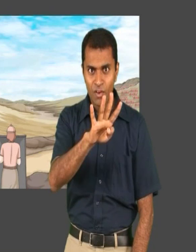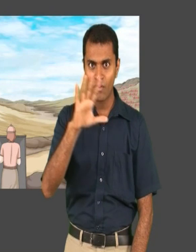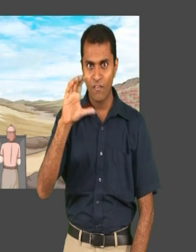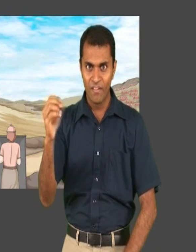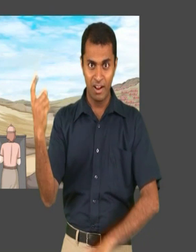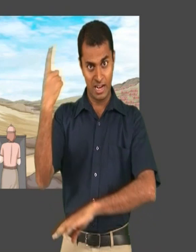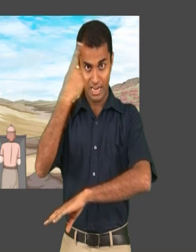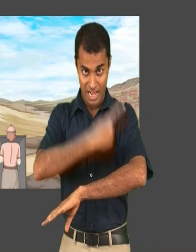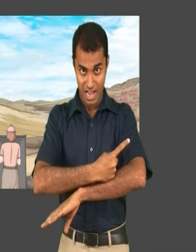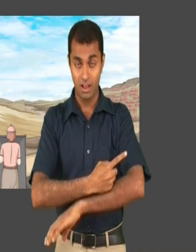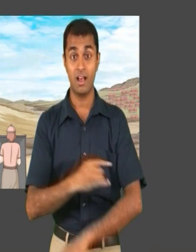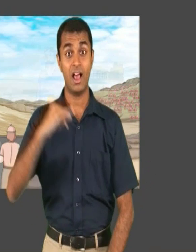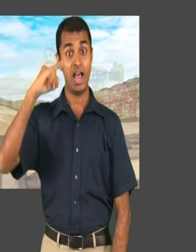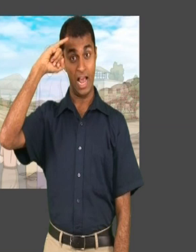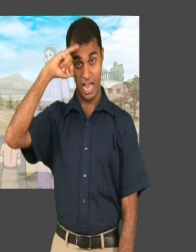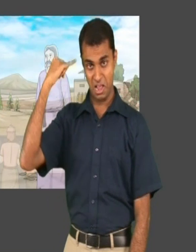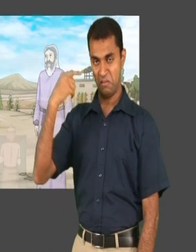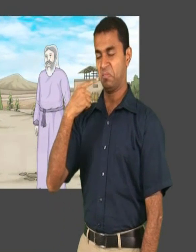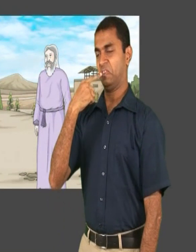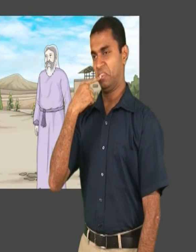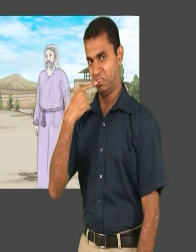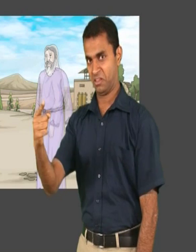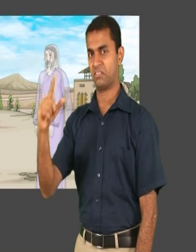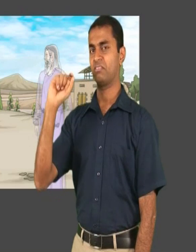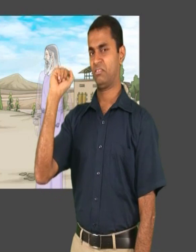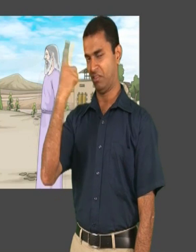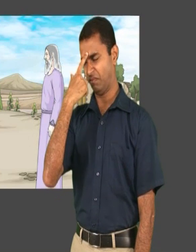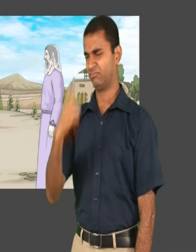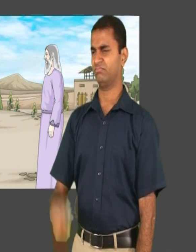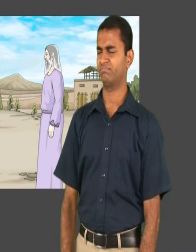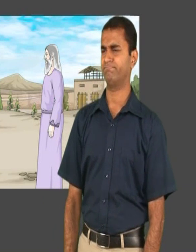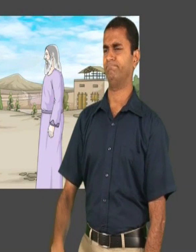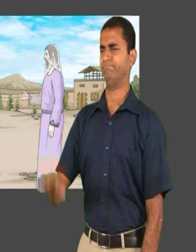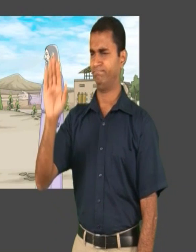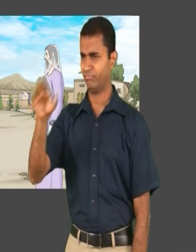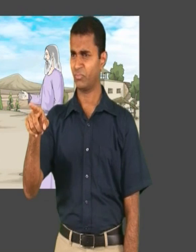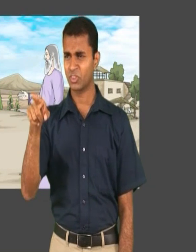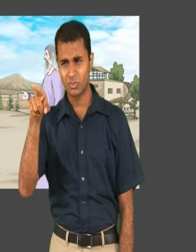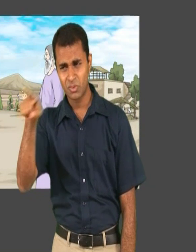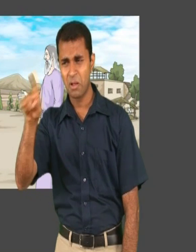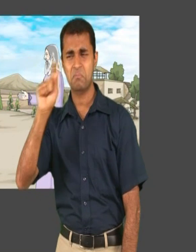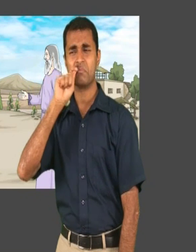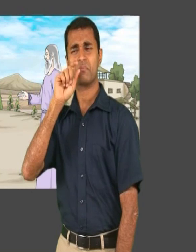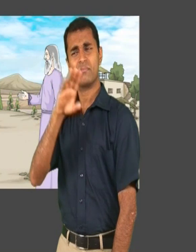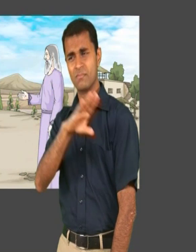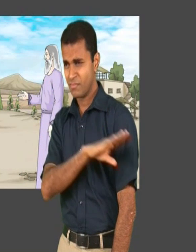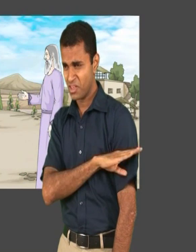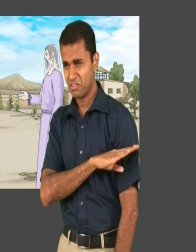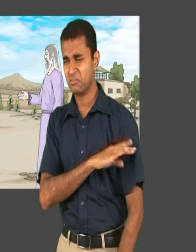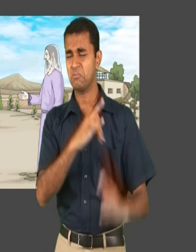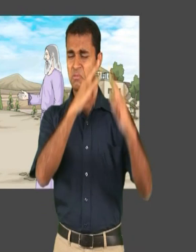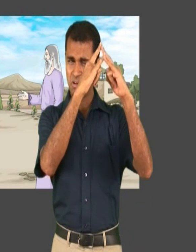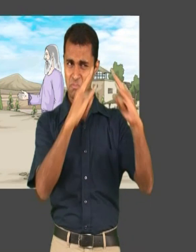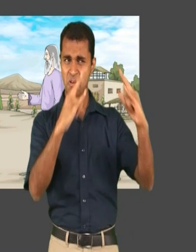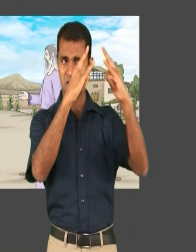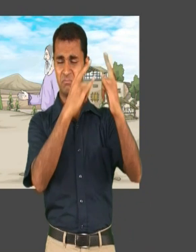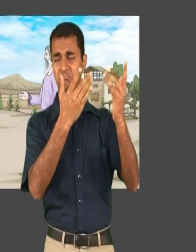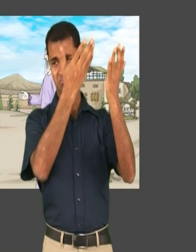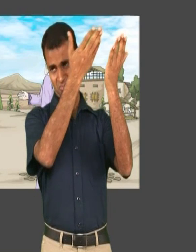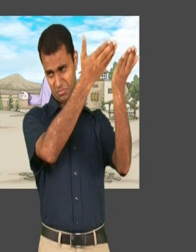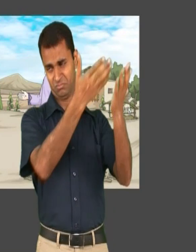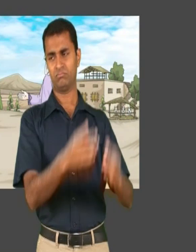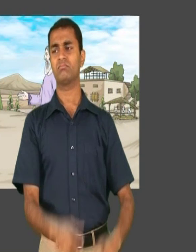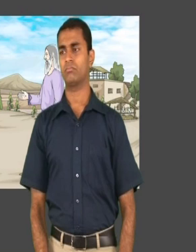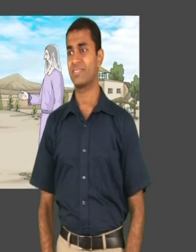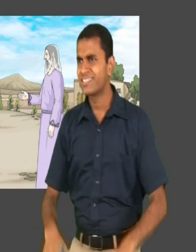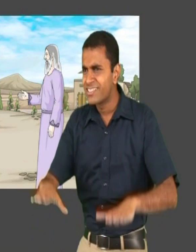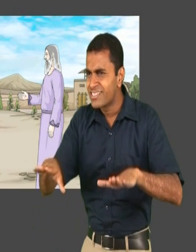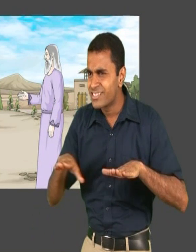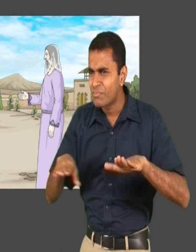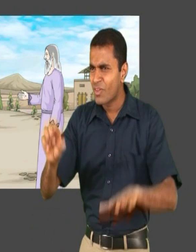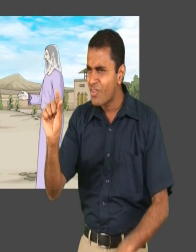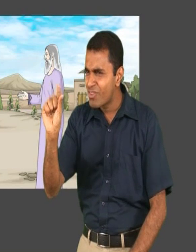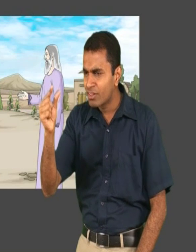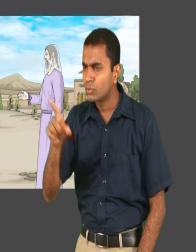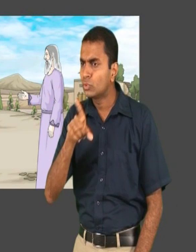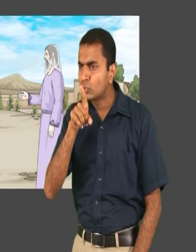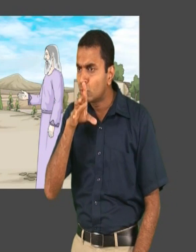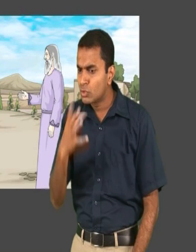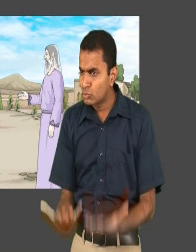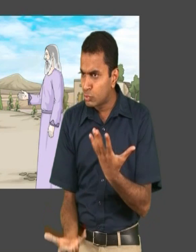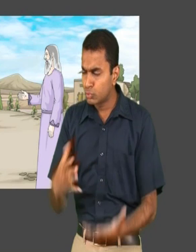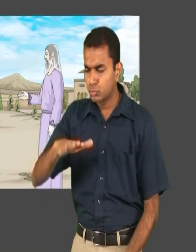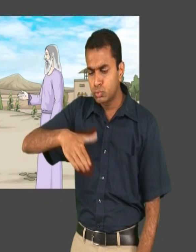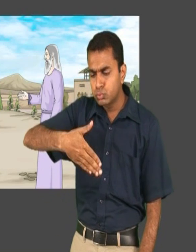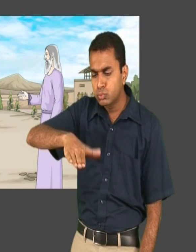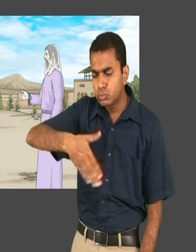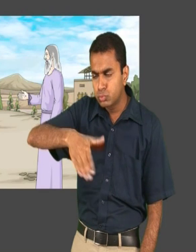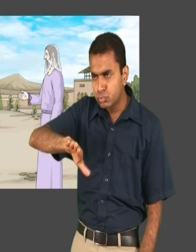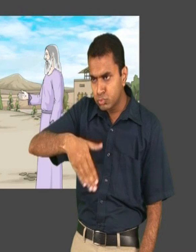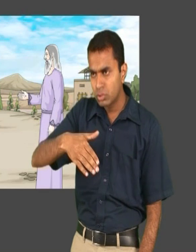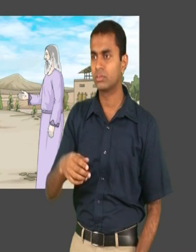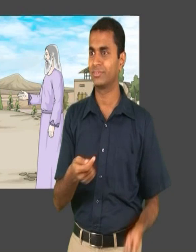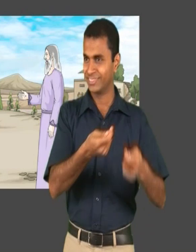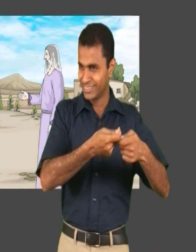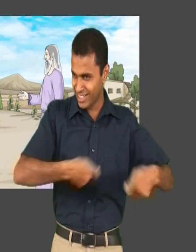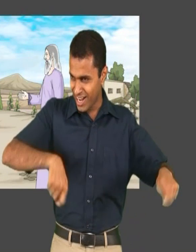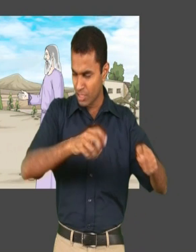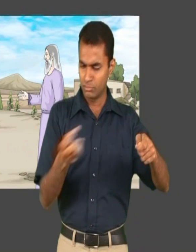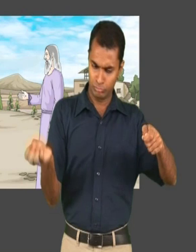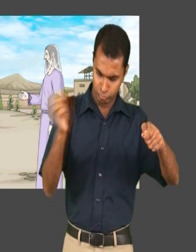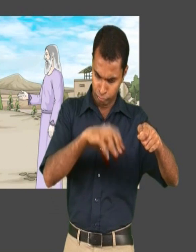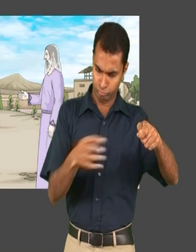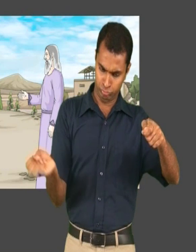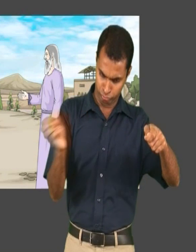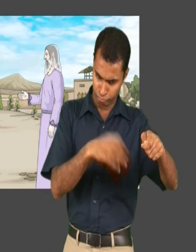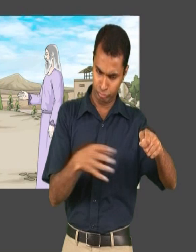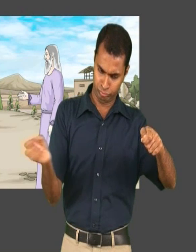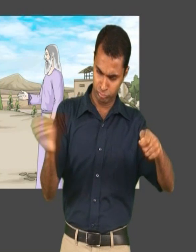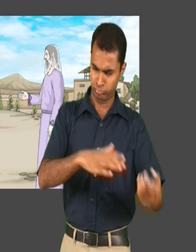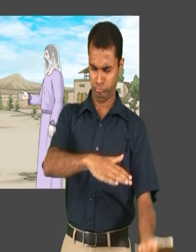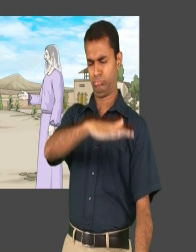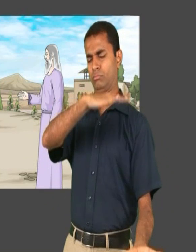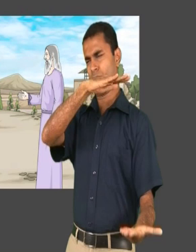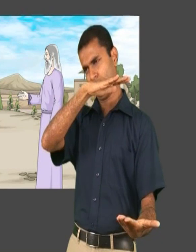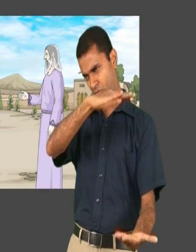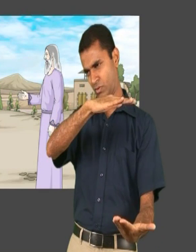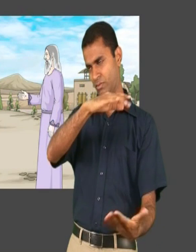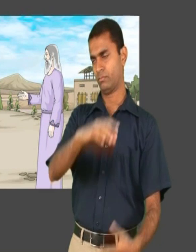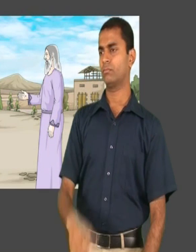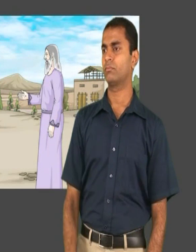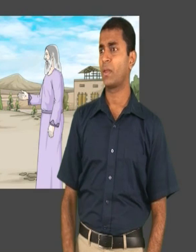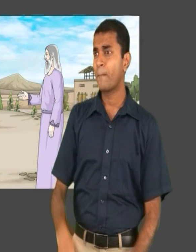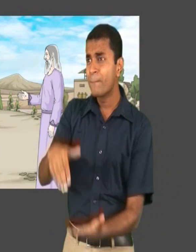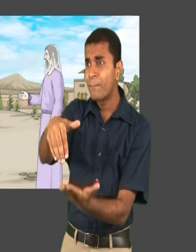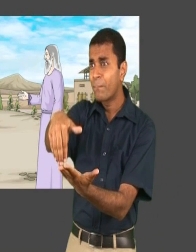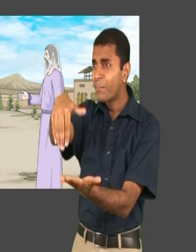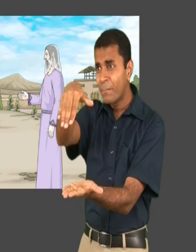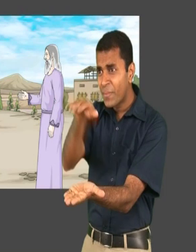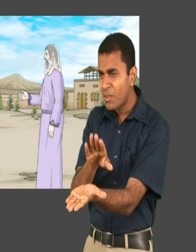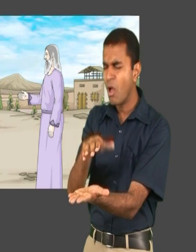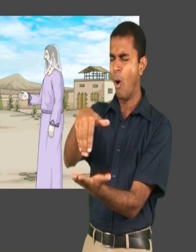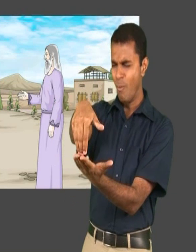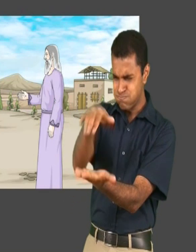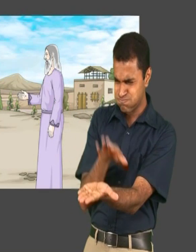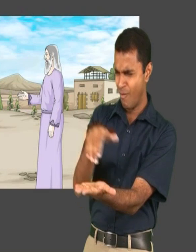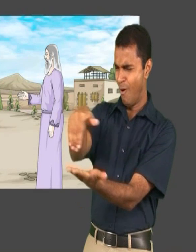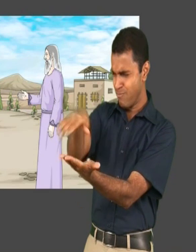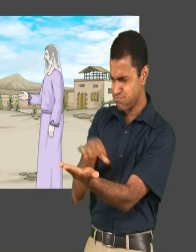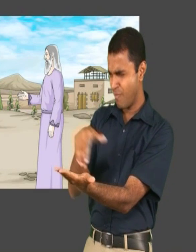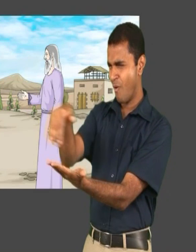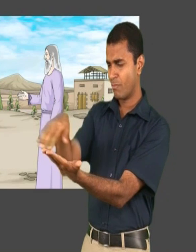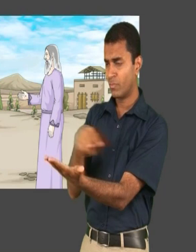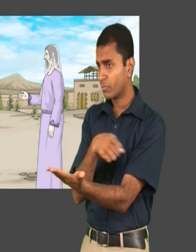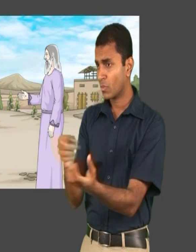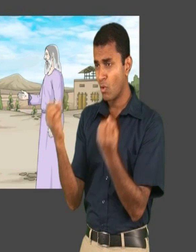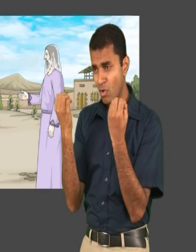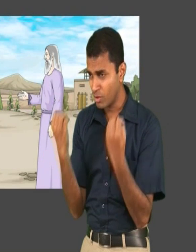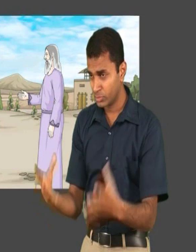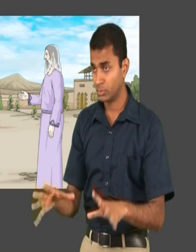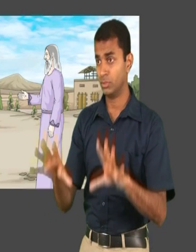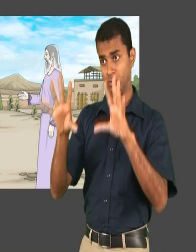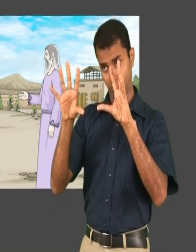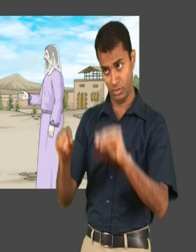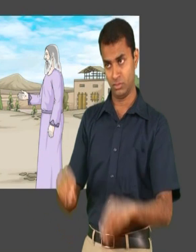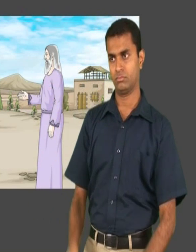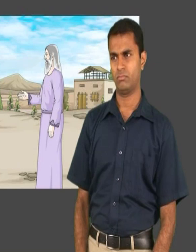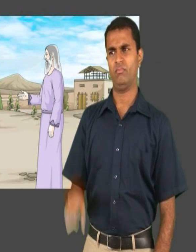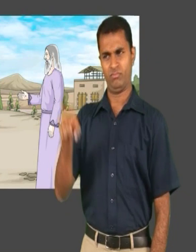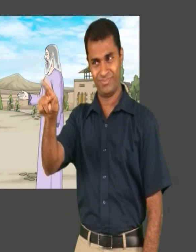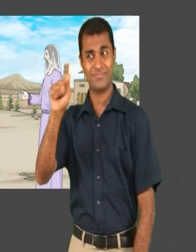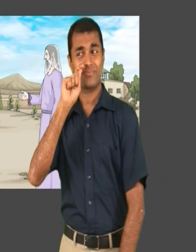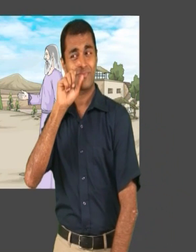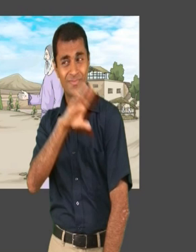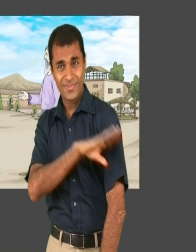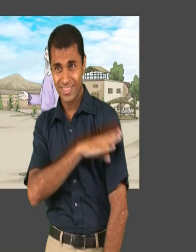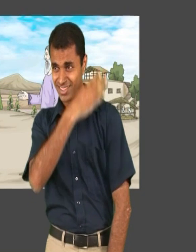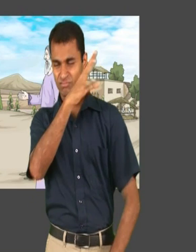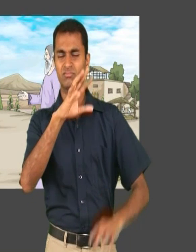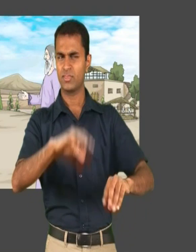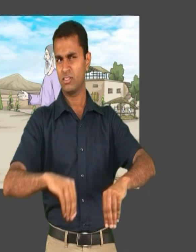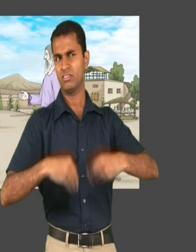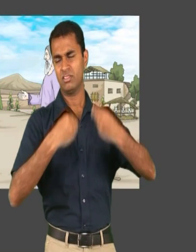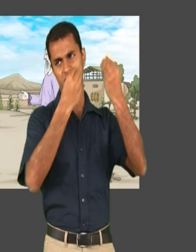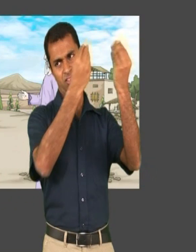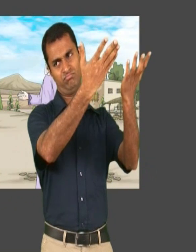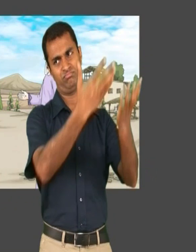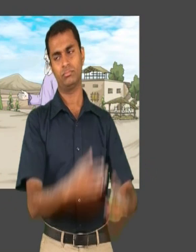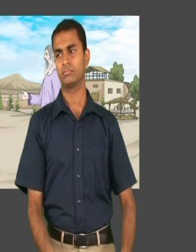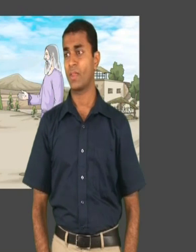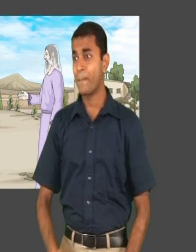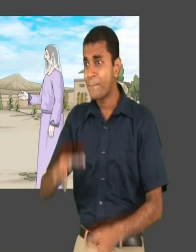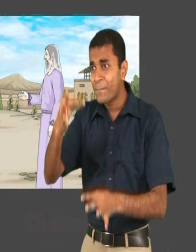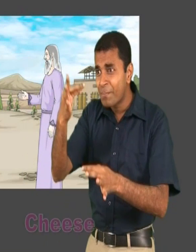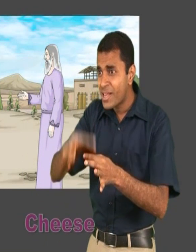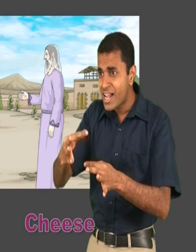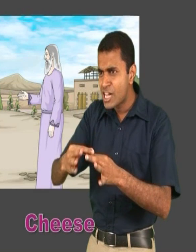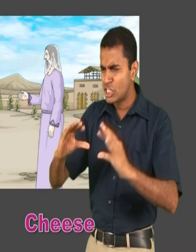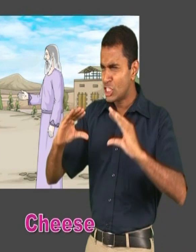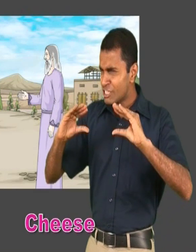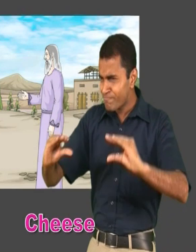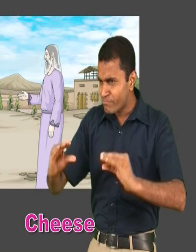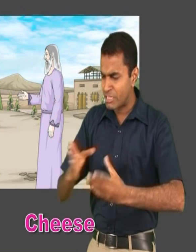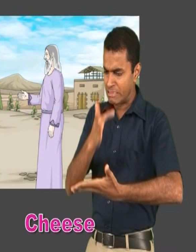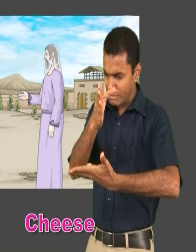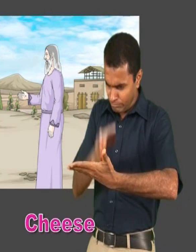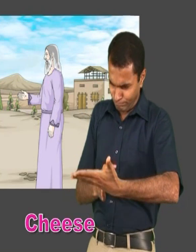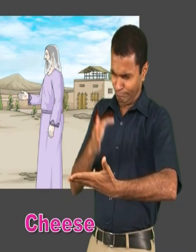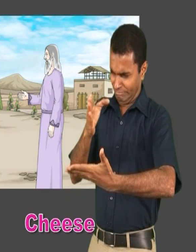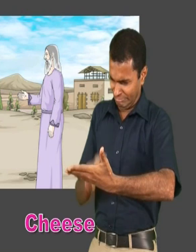One day Jesse said to his son David, “Take this ephah of roasted grain and these ten loaves of bread for your brothers and hurry to their camp.